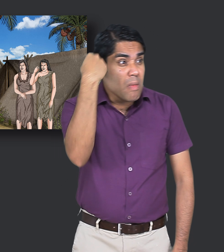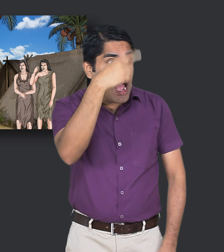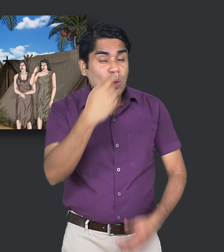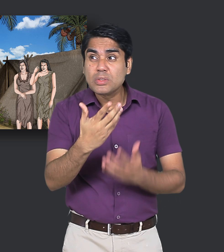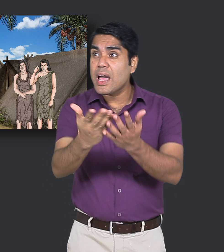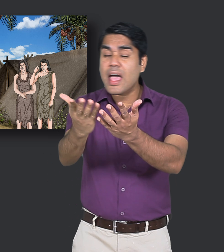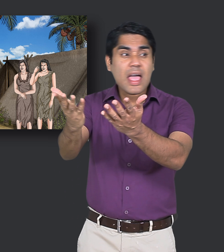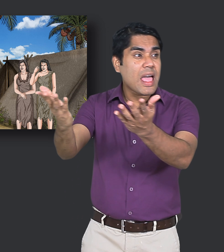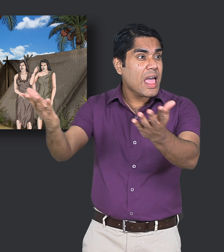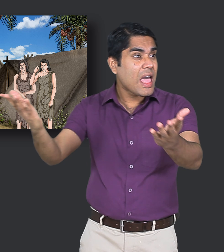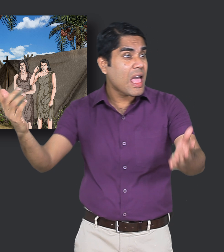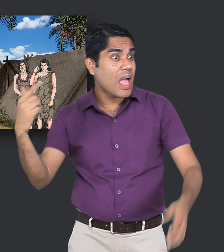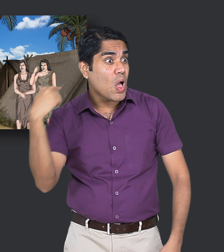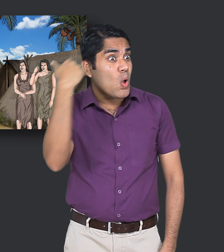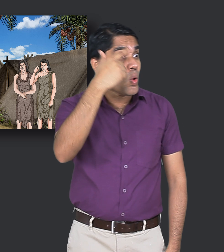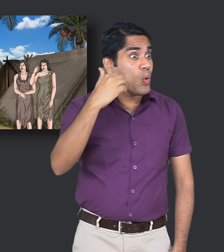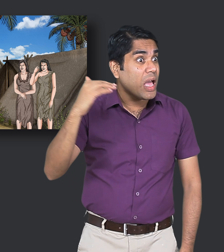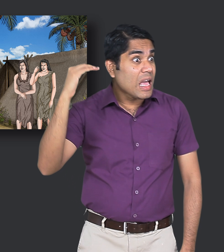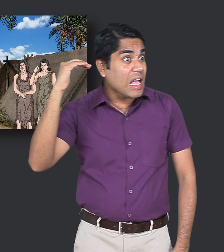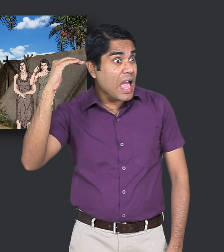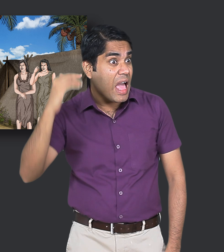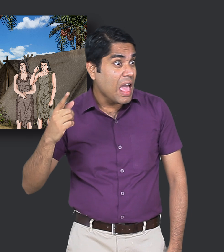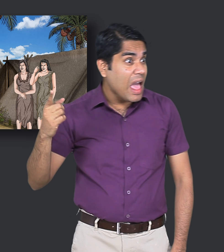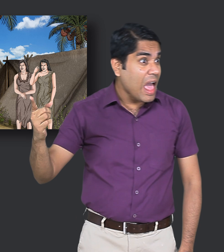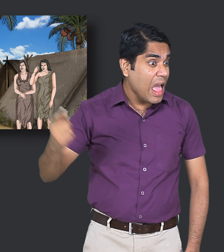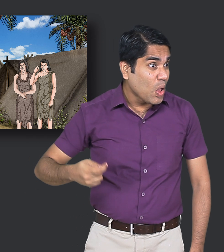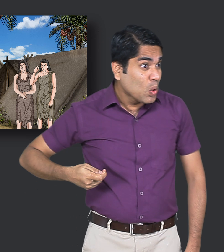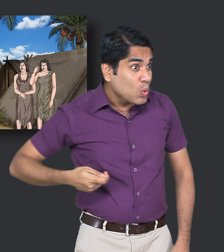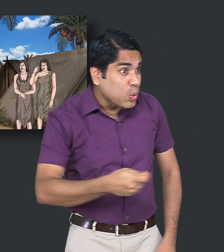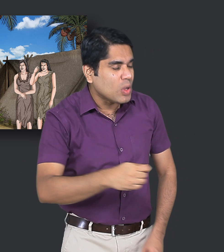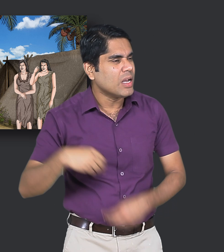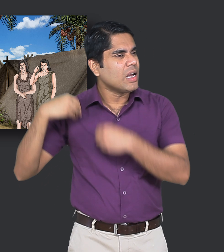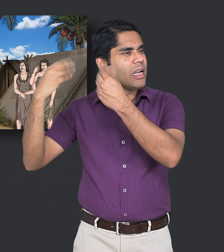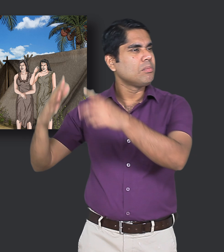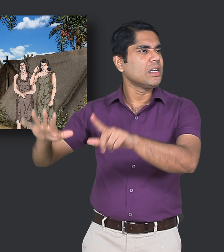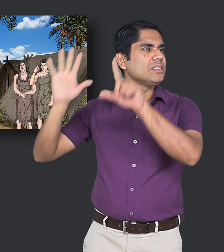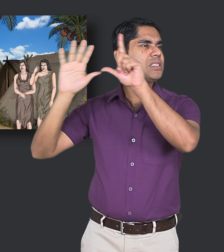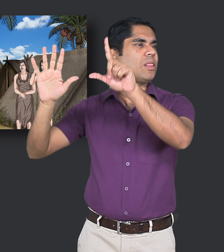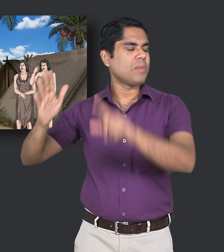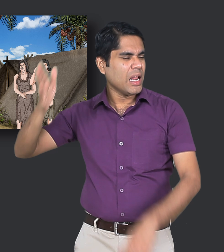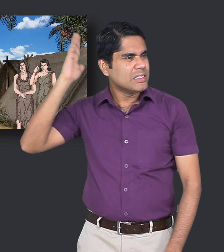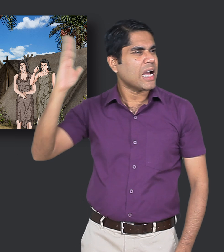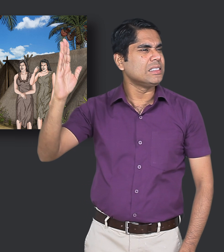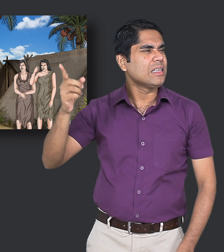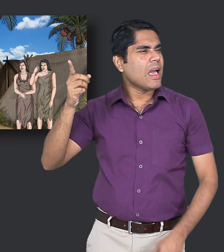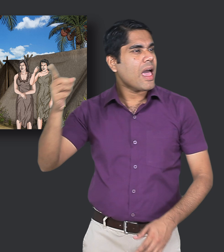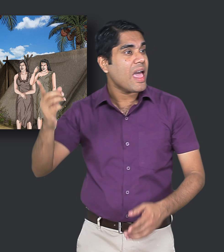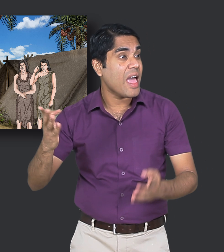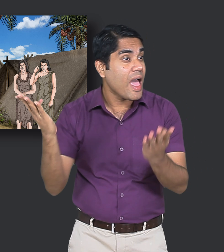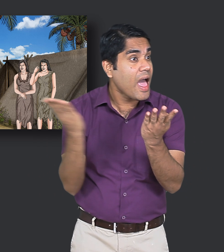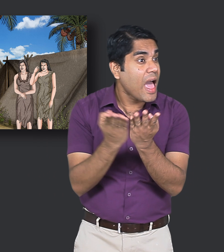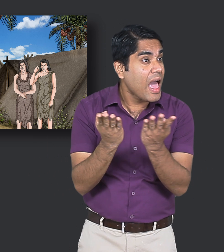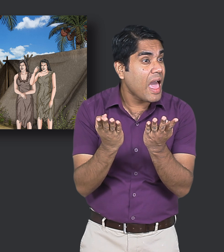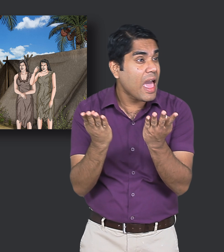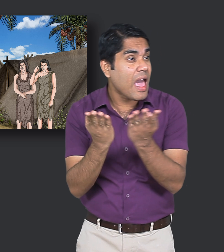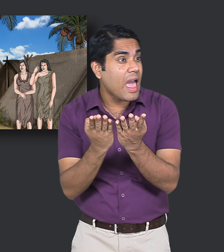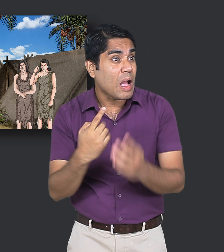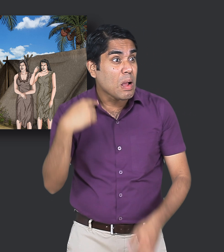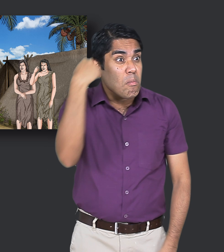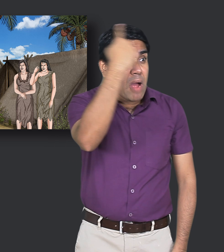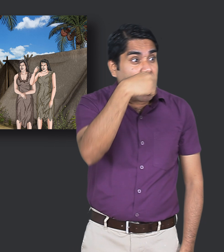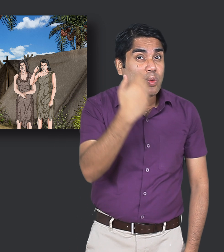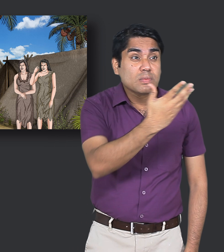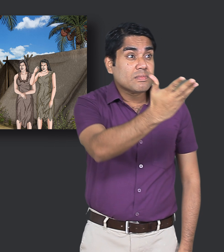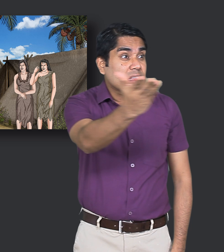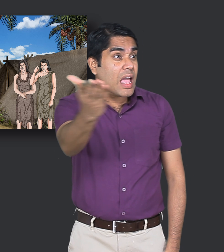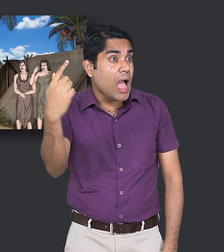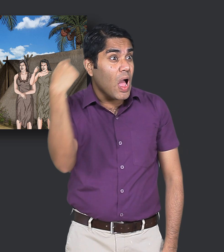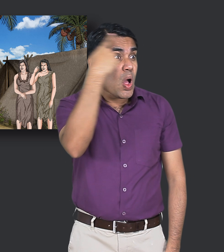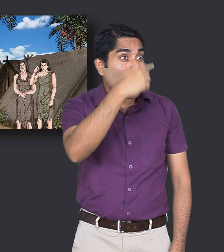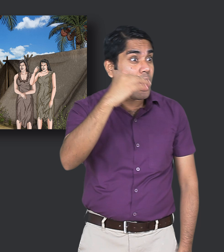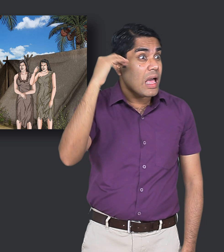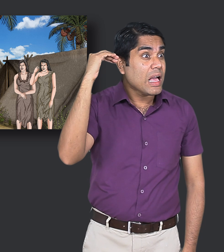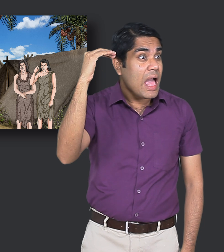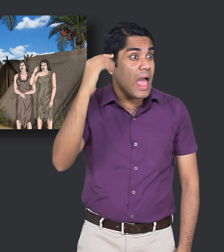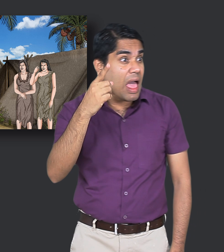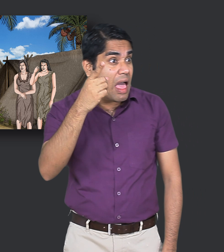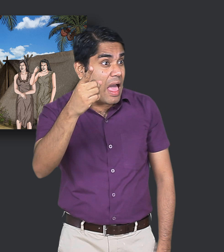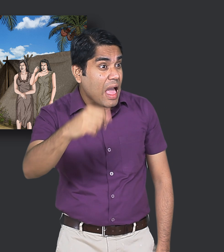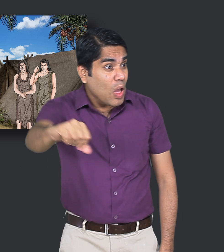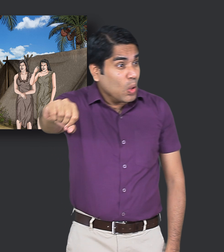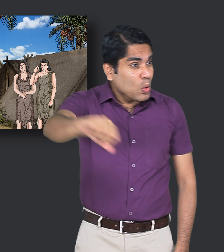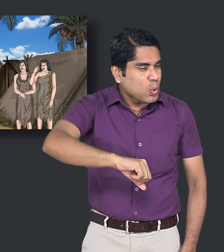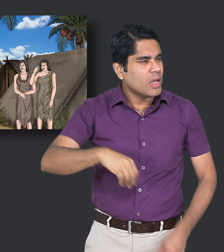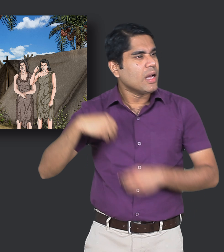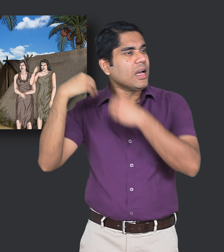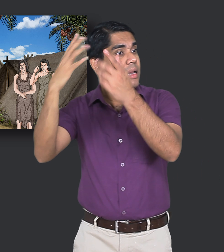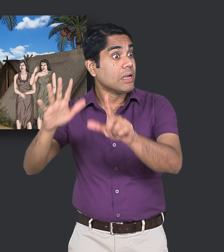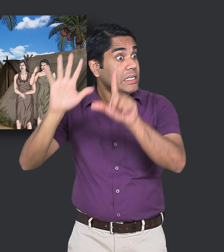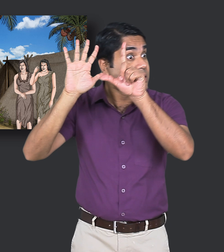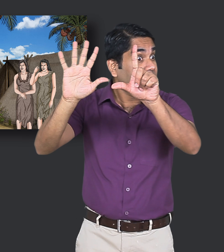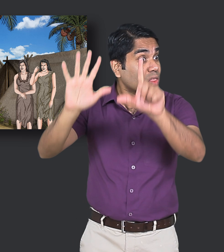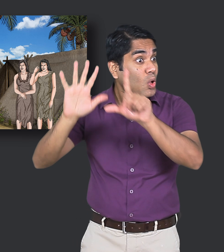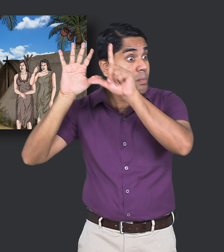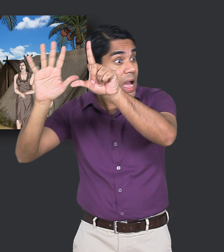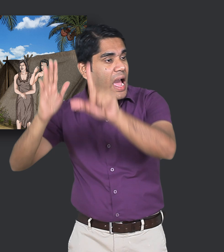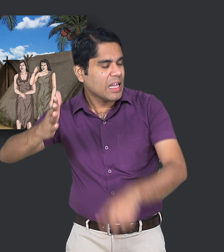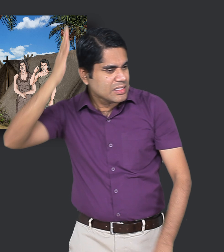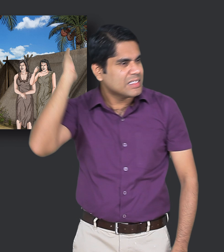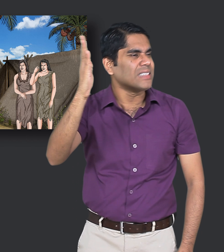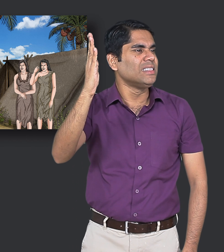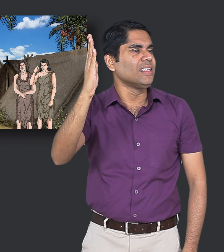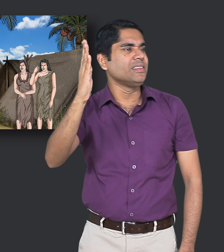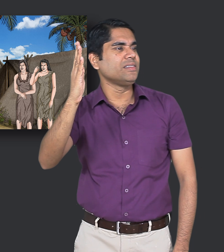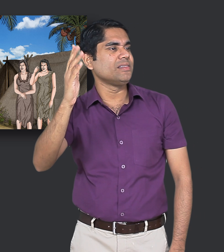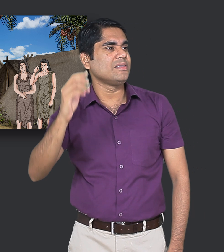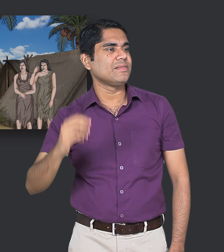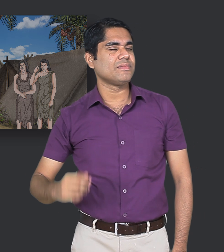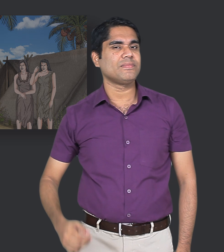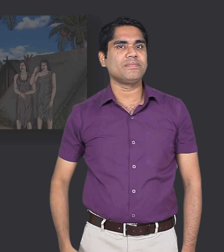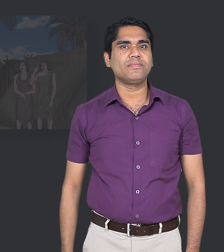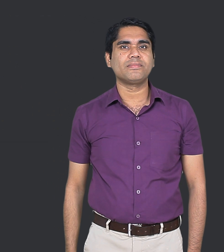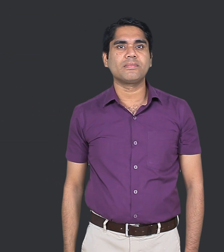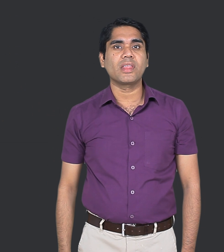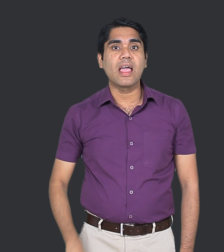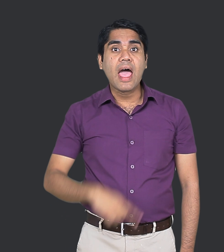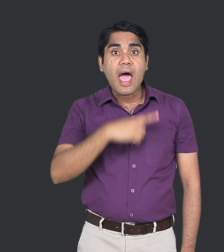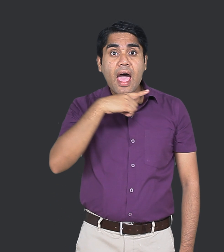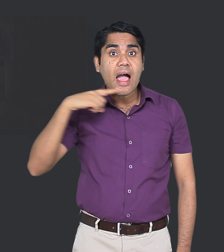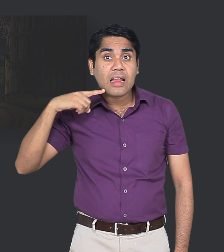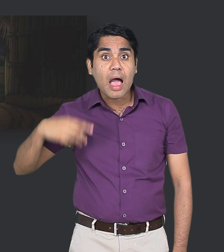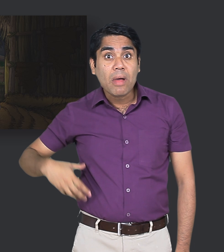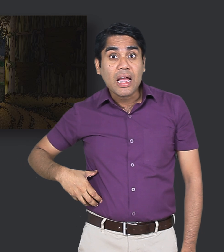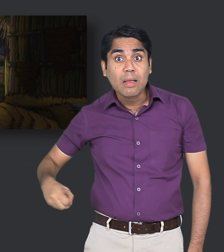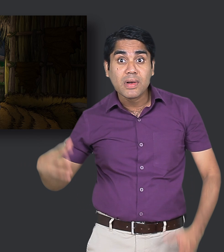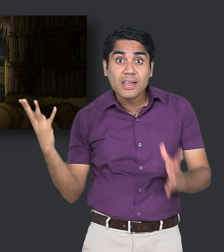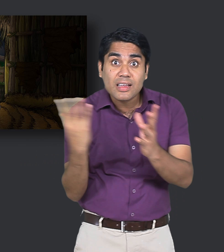If Cain is avenged sevenfold, then Lamech seventy-sevenfold.”